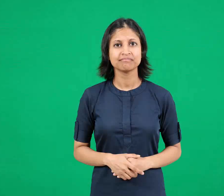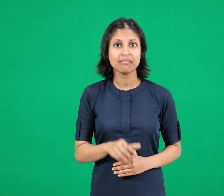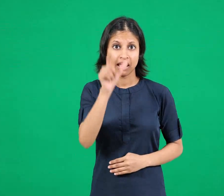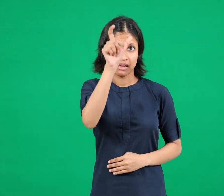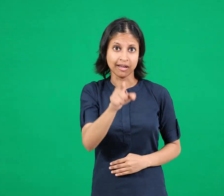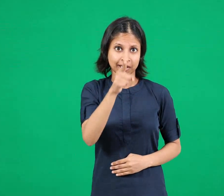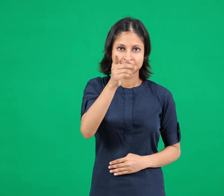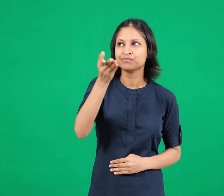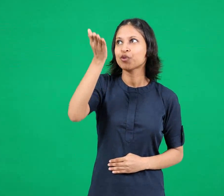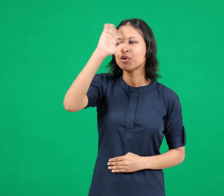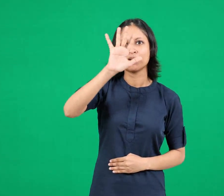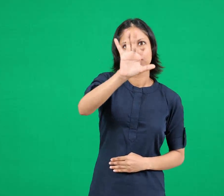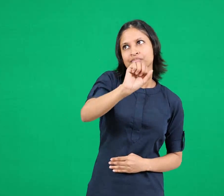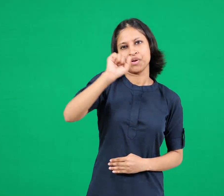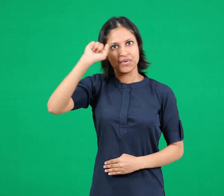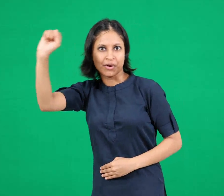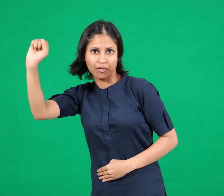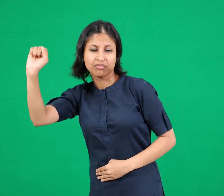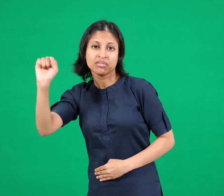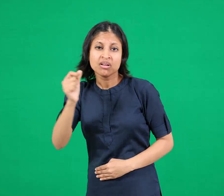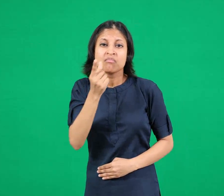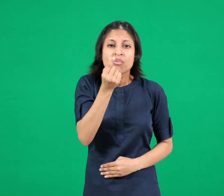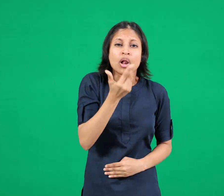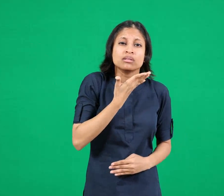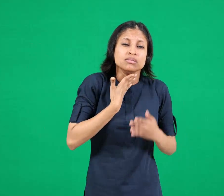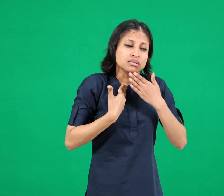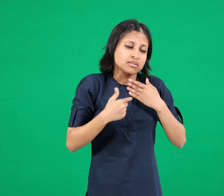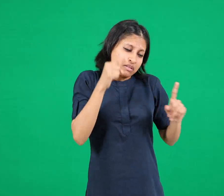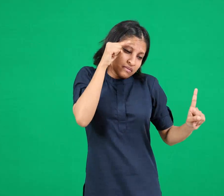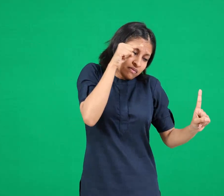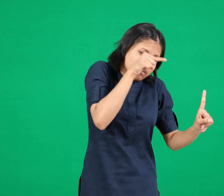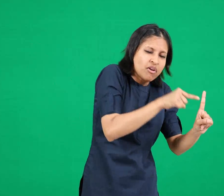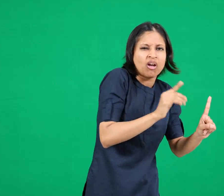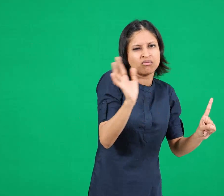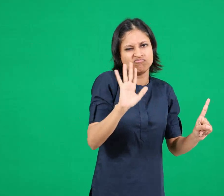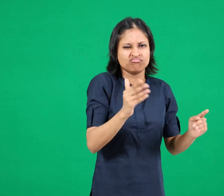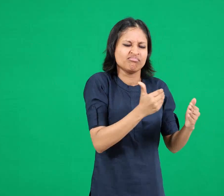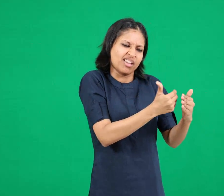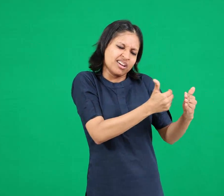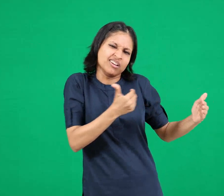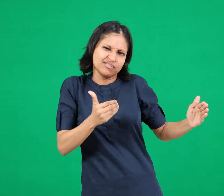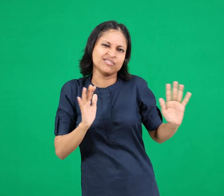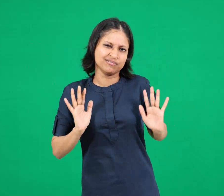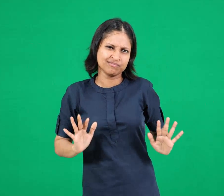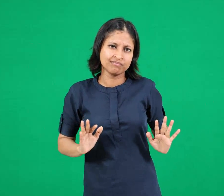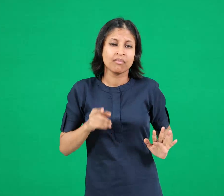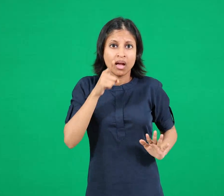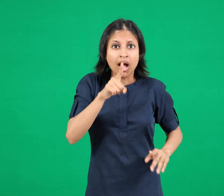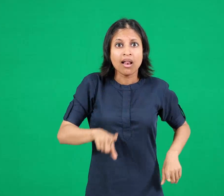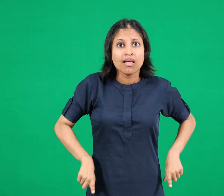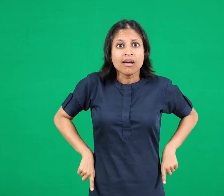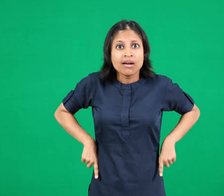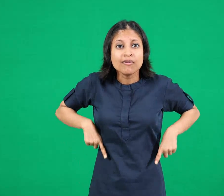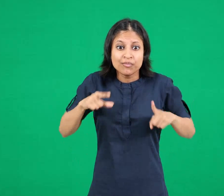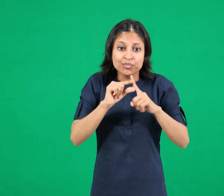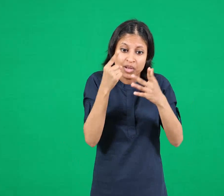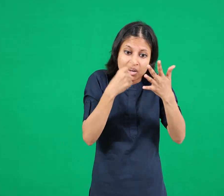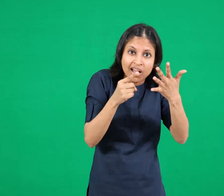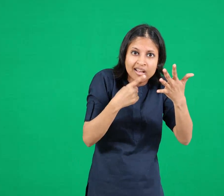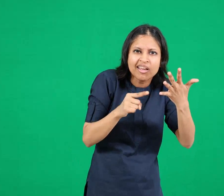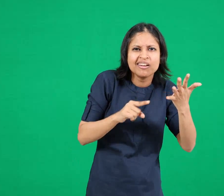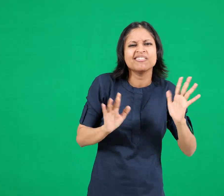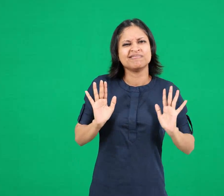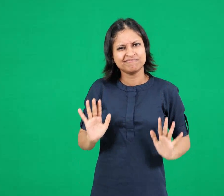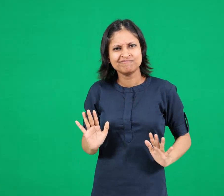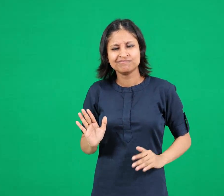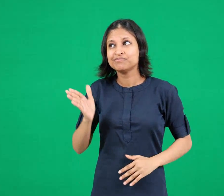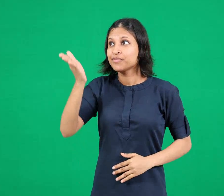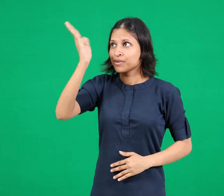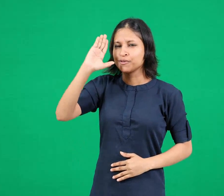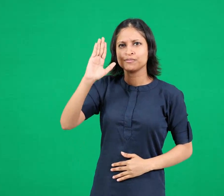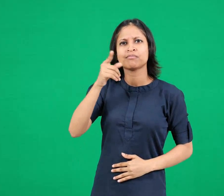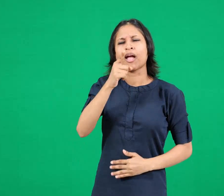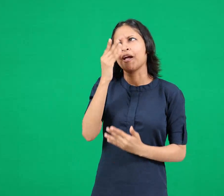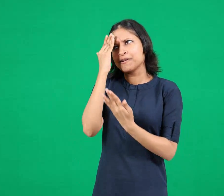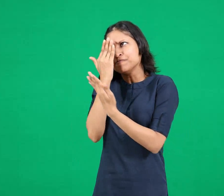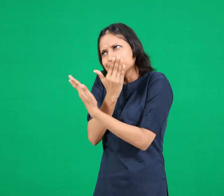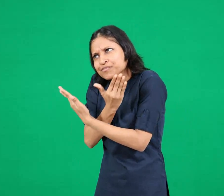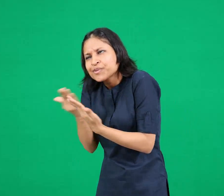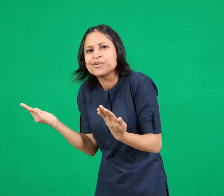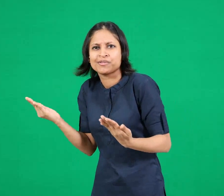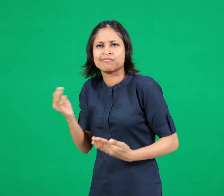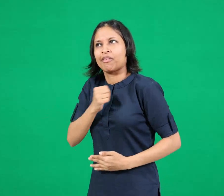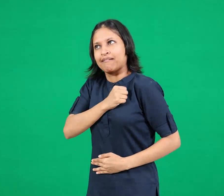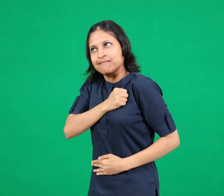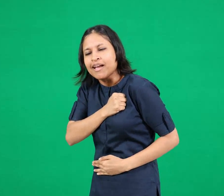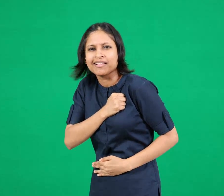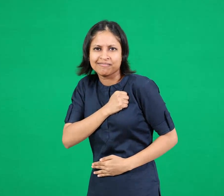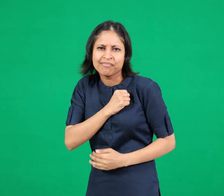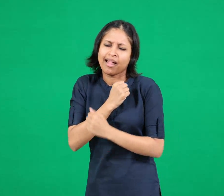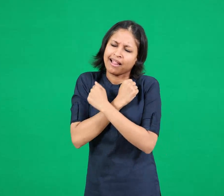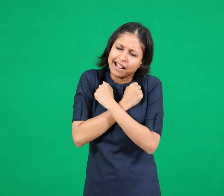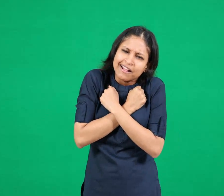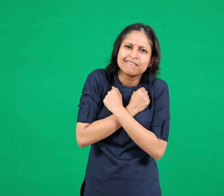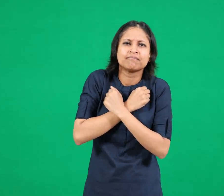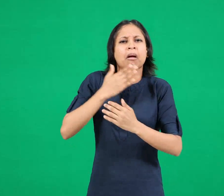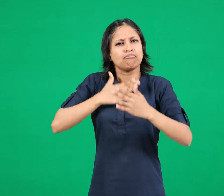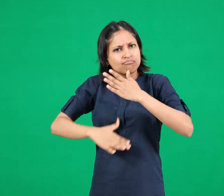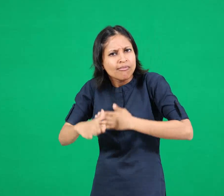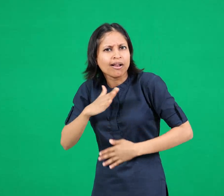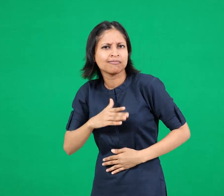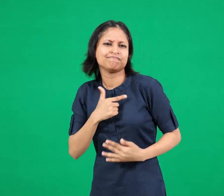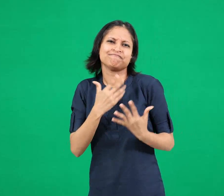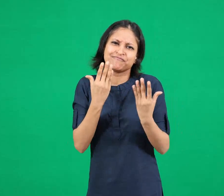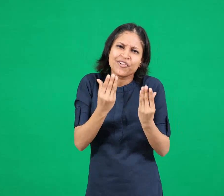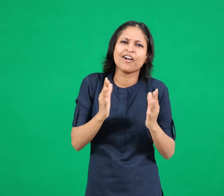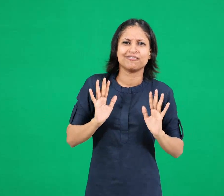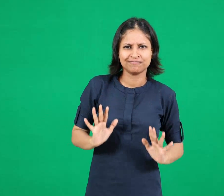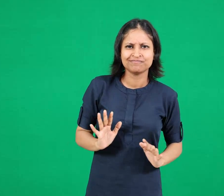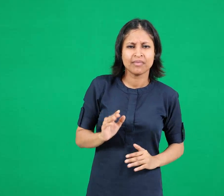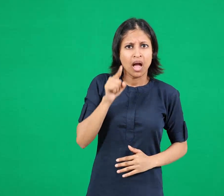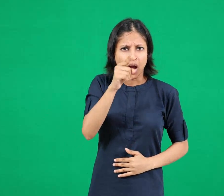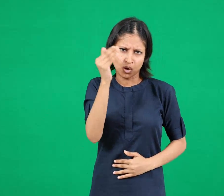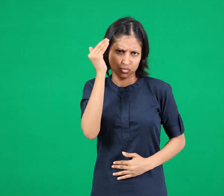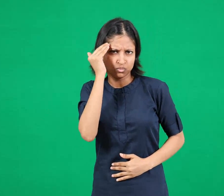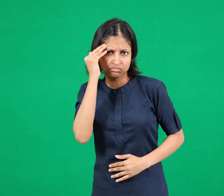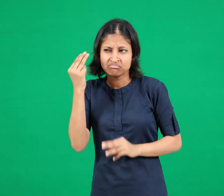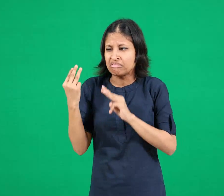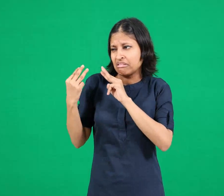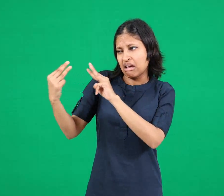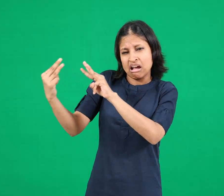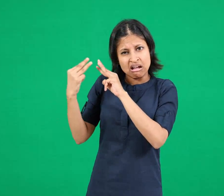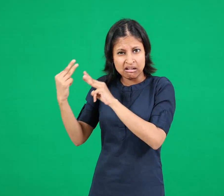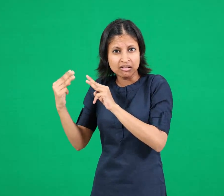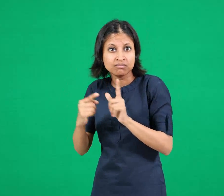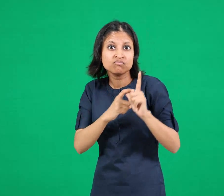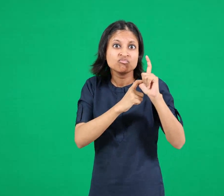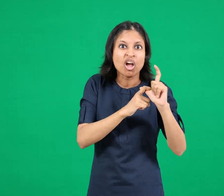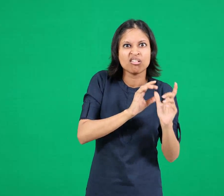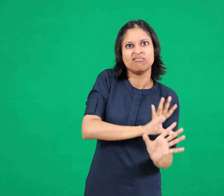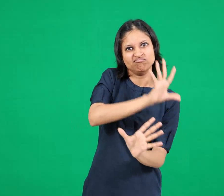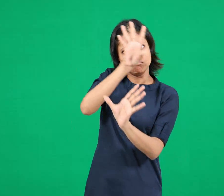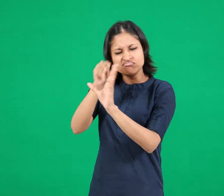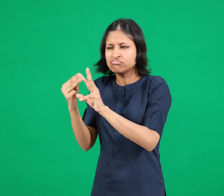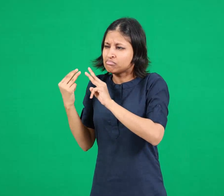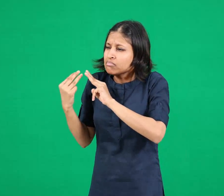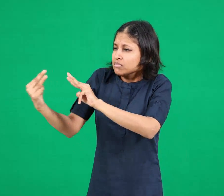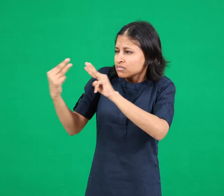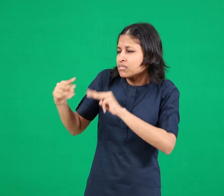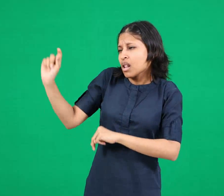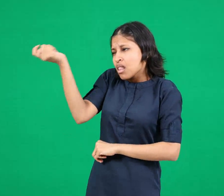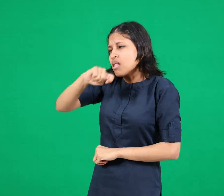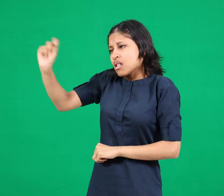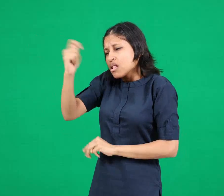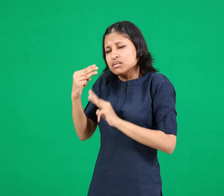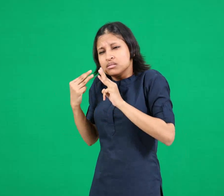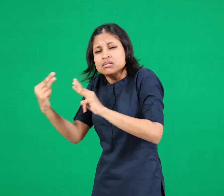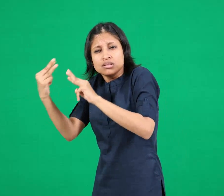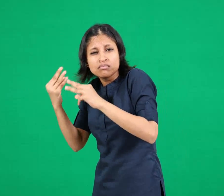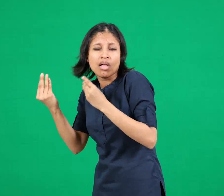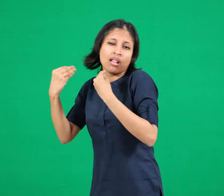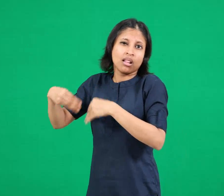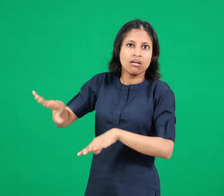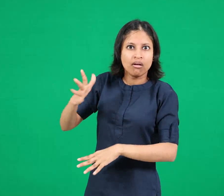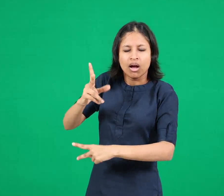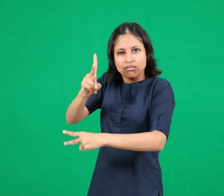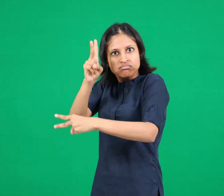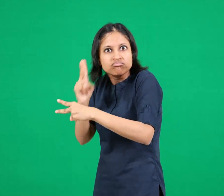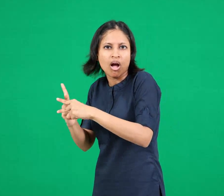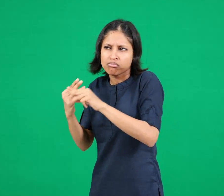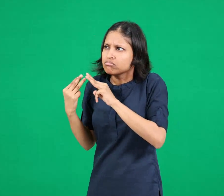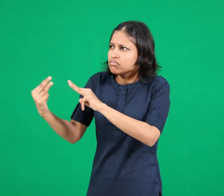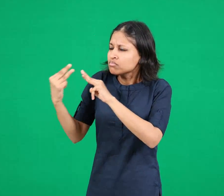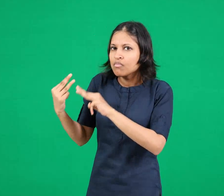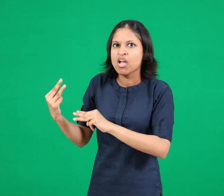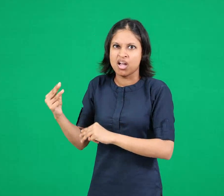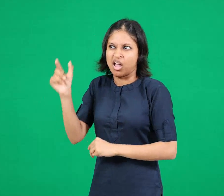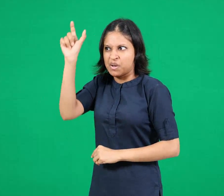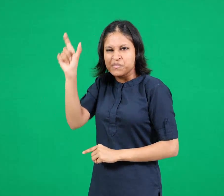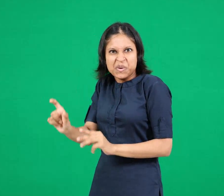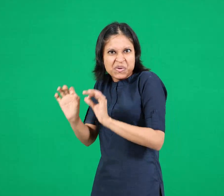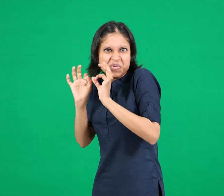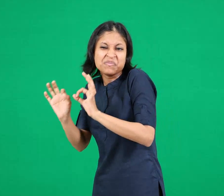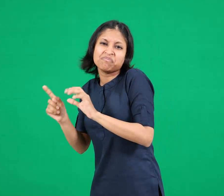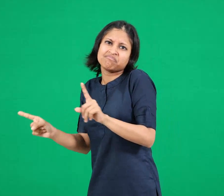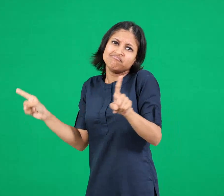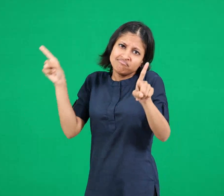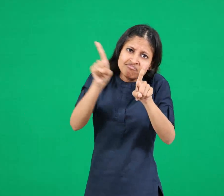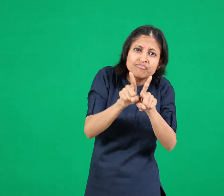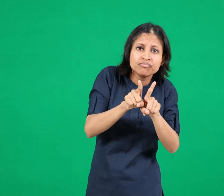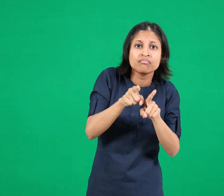But you, O man of God, flee from these things and pursue righteousness, godliness, faith, love, perseverance, and gentleness. Fight the good fight of the faith.